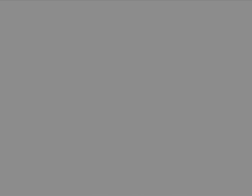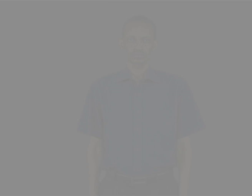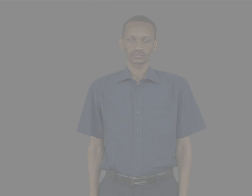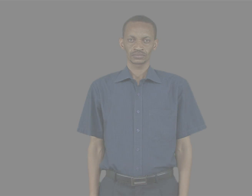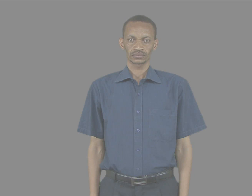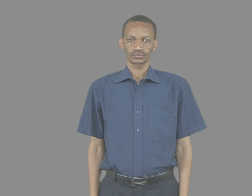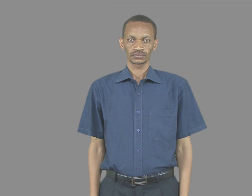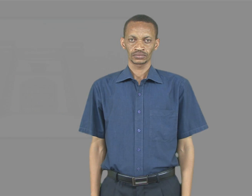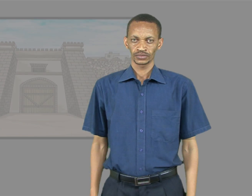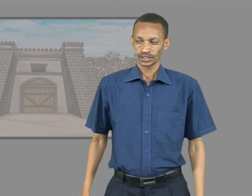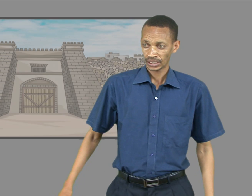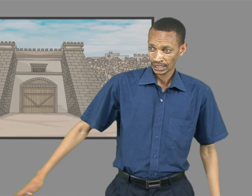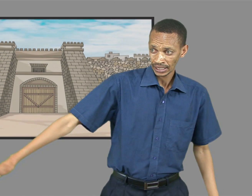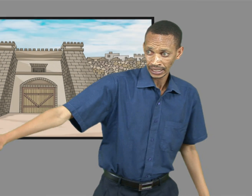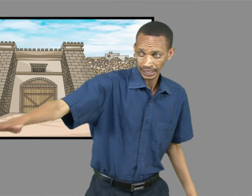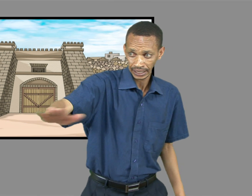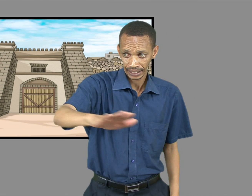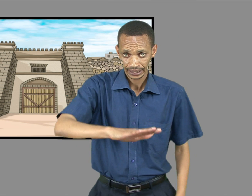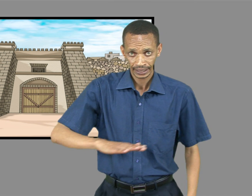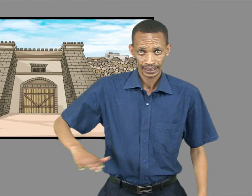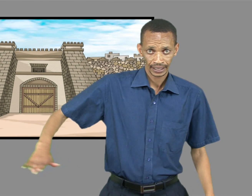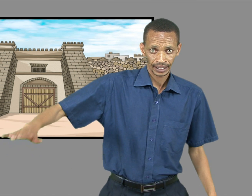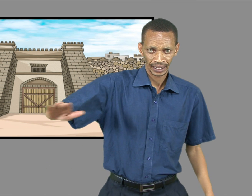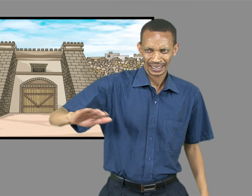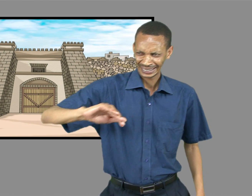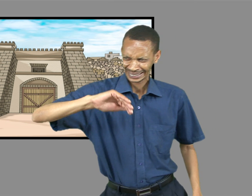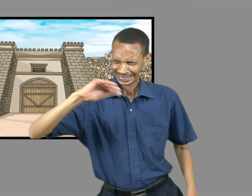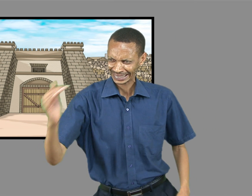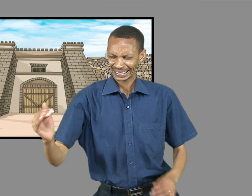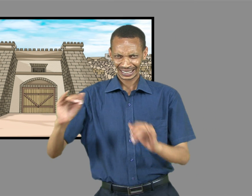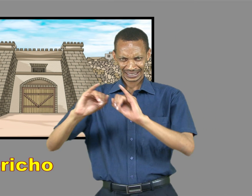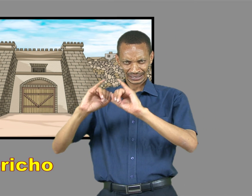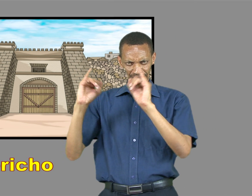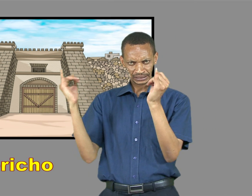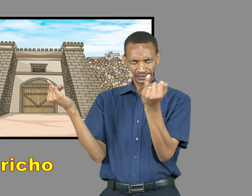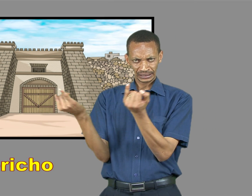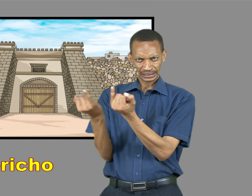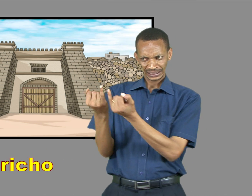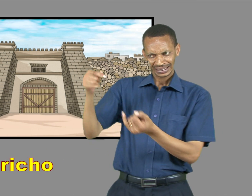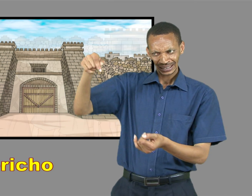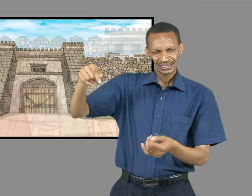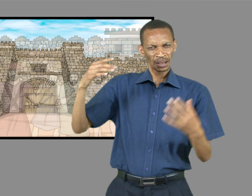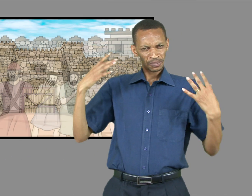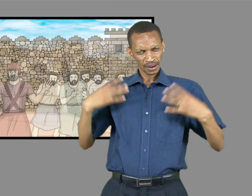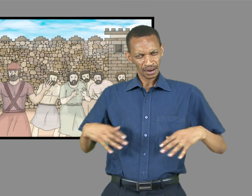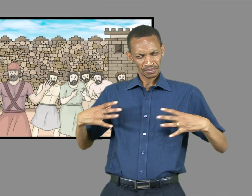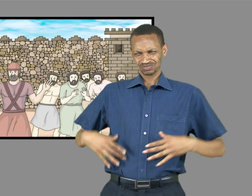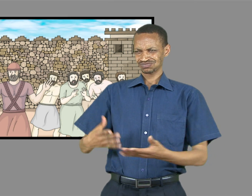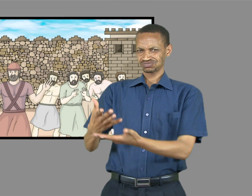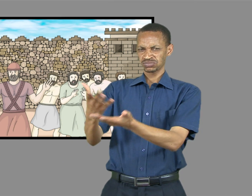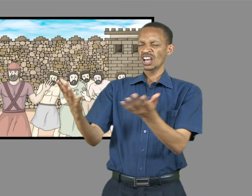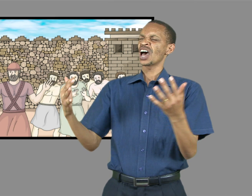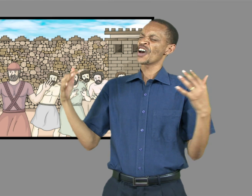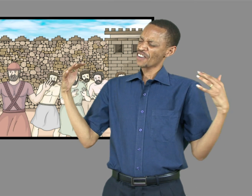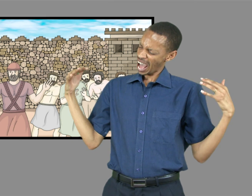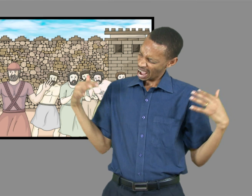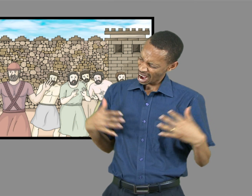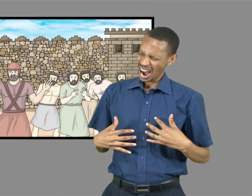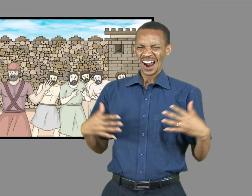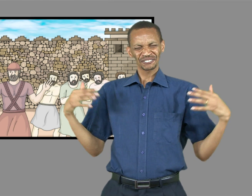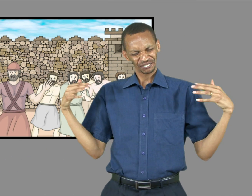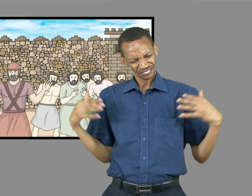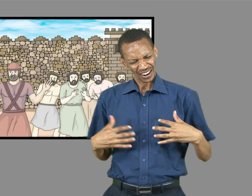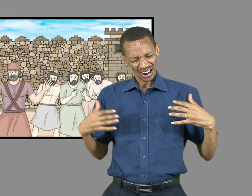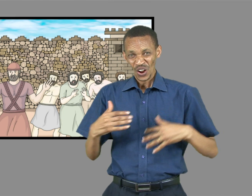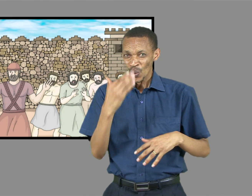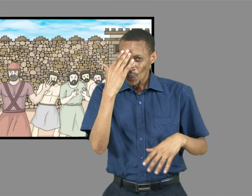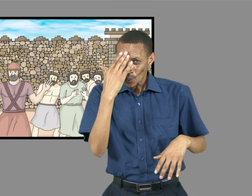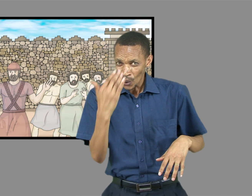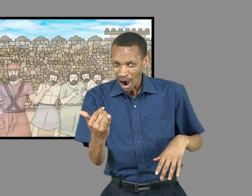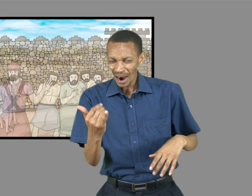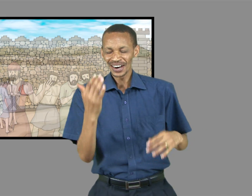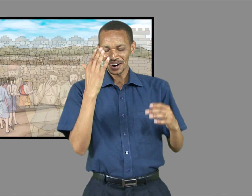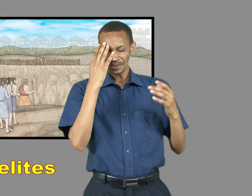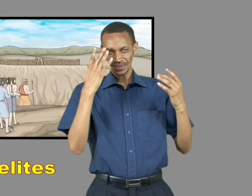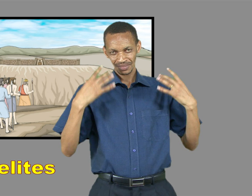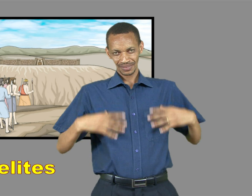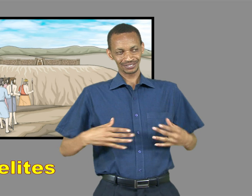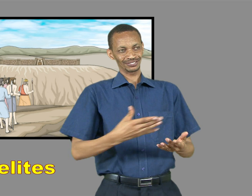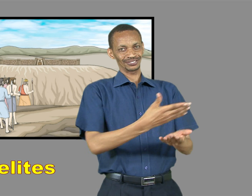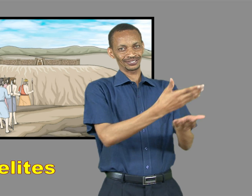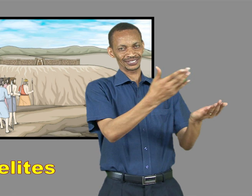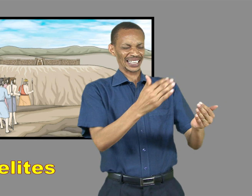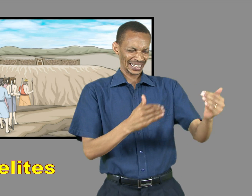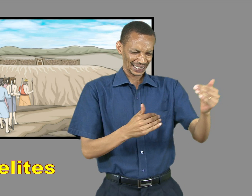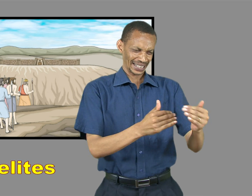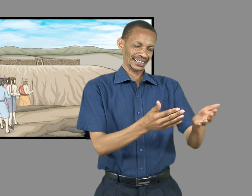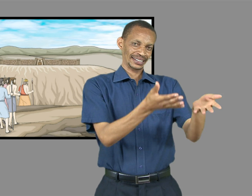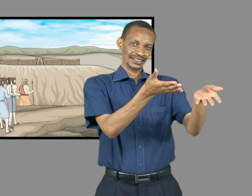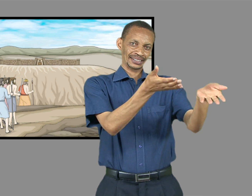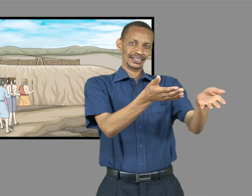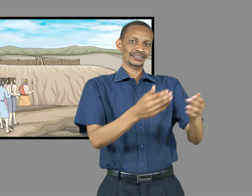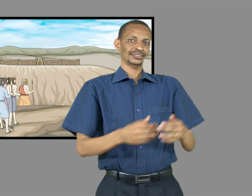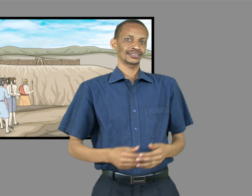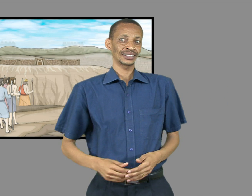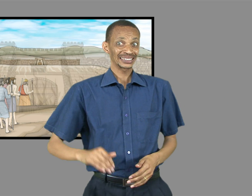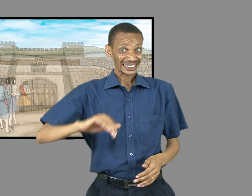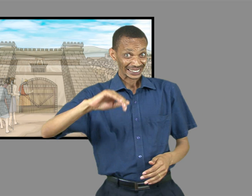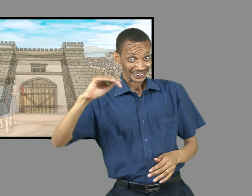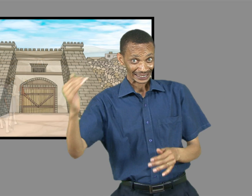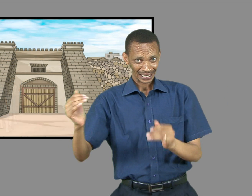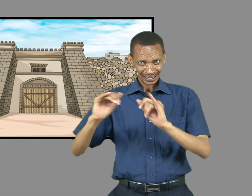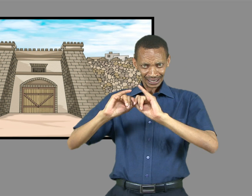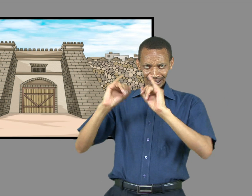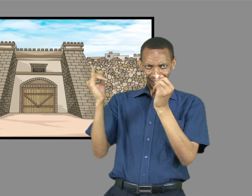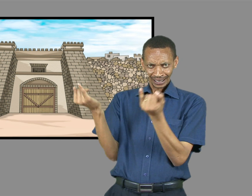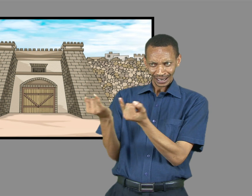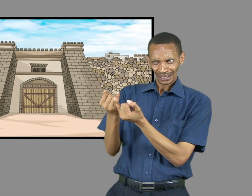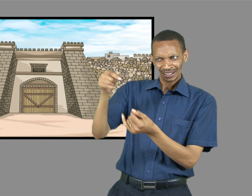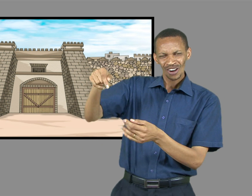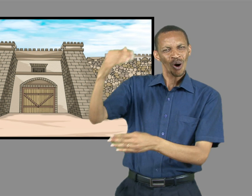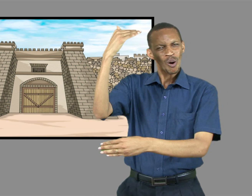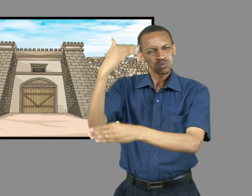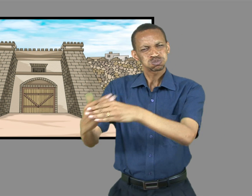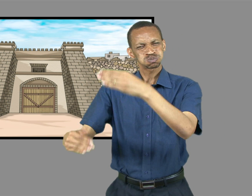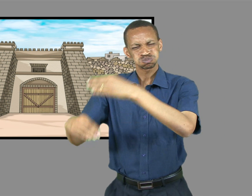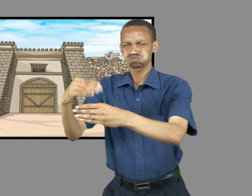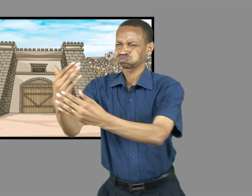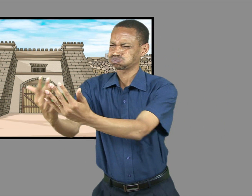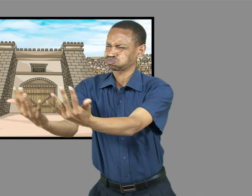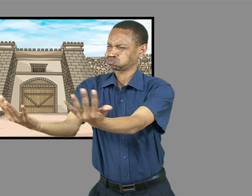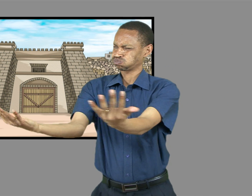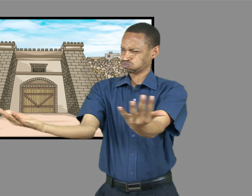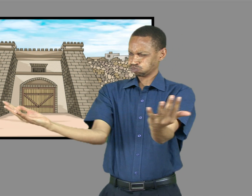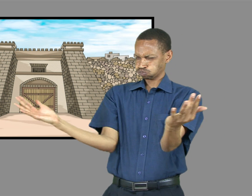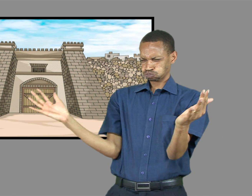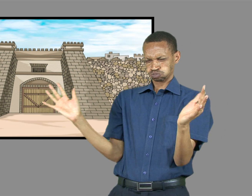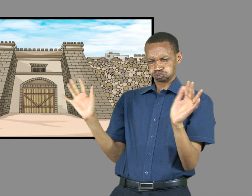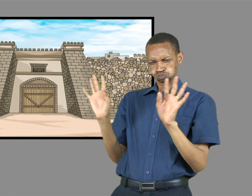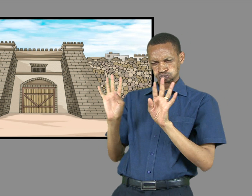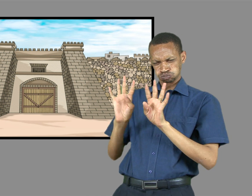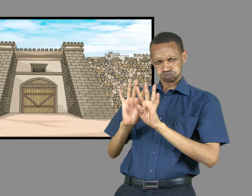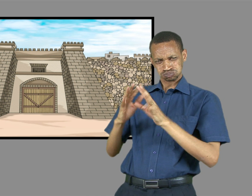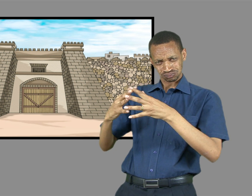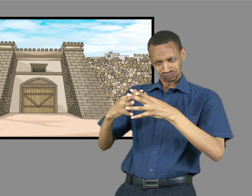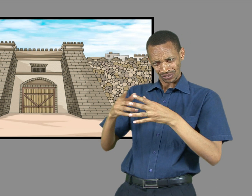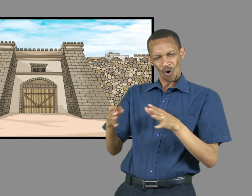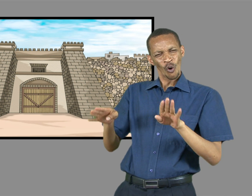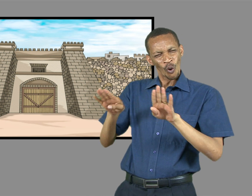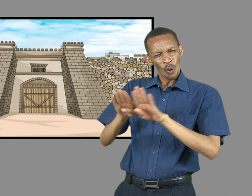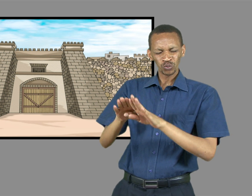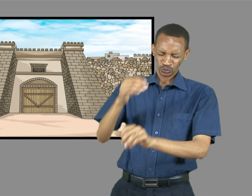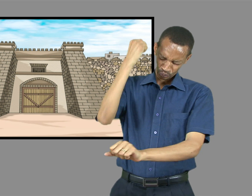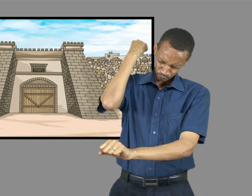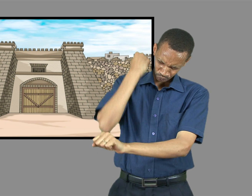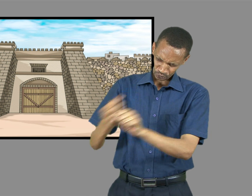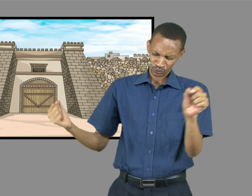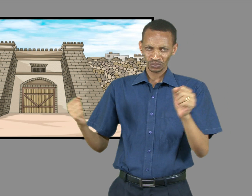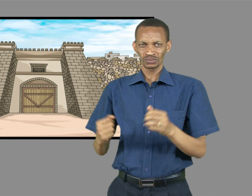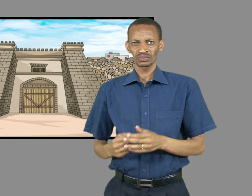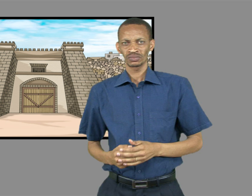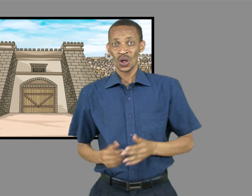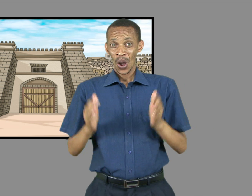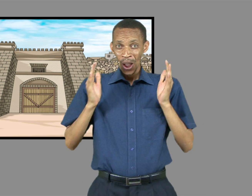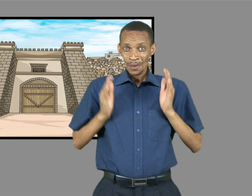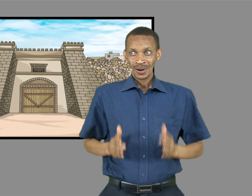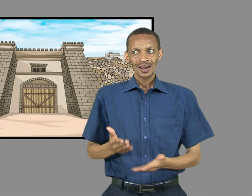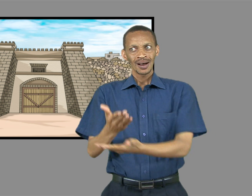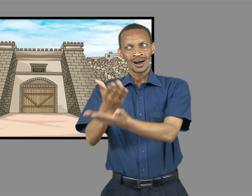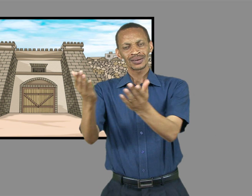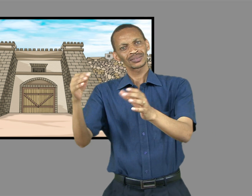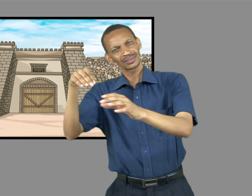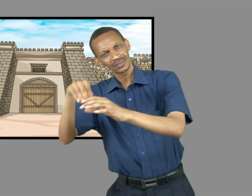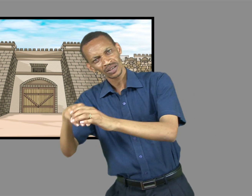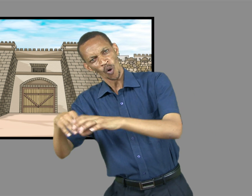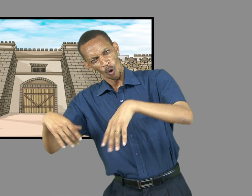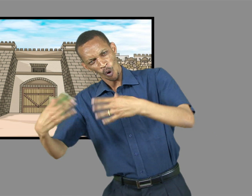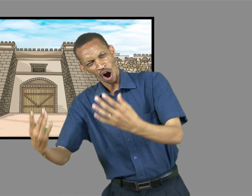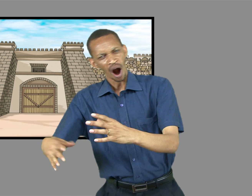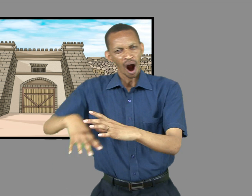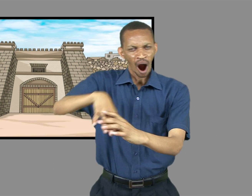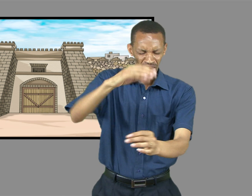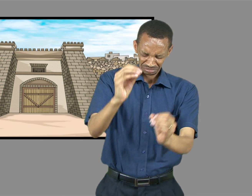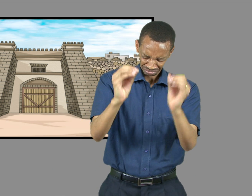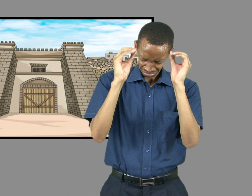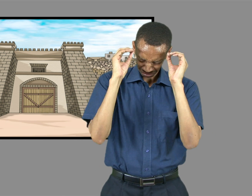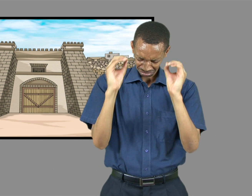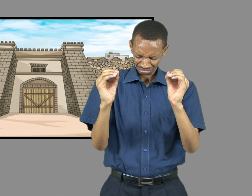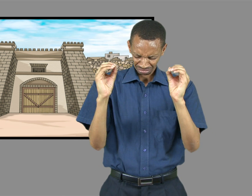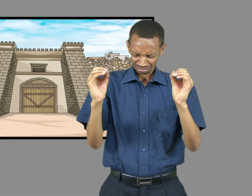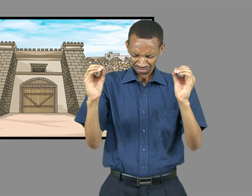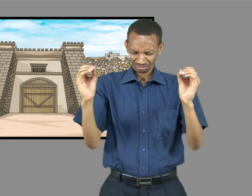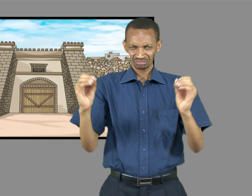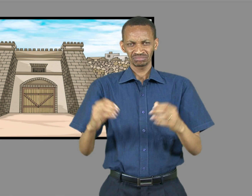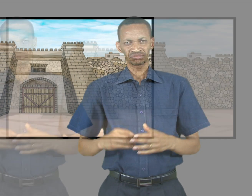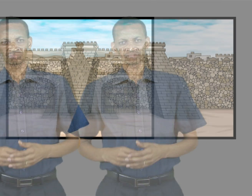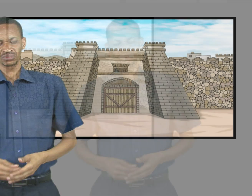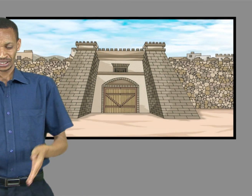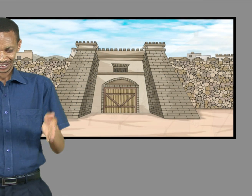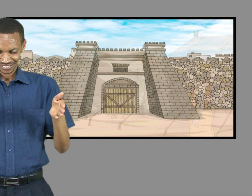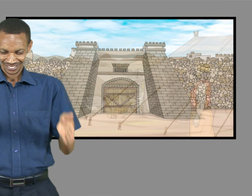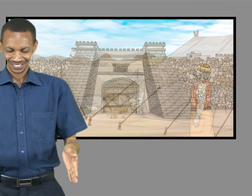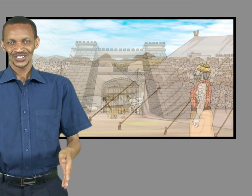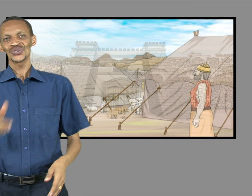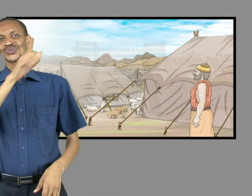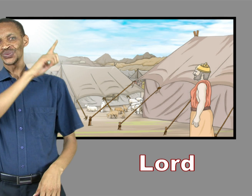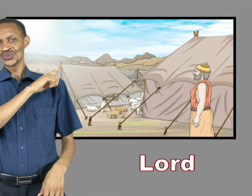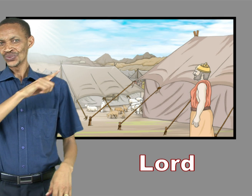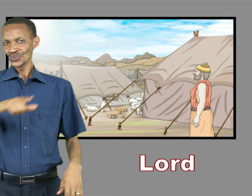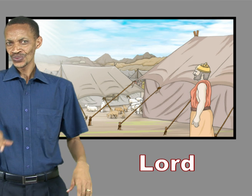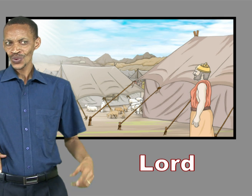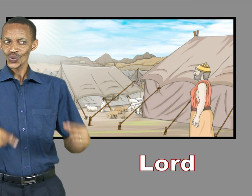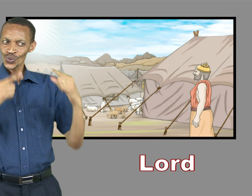Now Jericho was tightly shut up because of the Israelites. No one went out and no one came in.